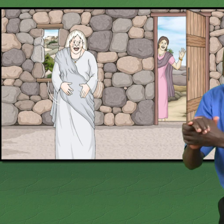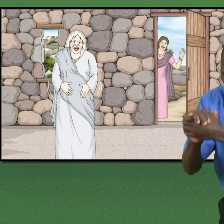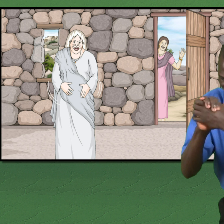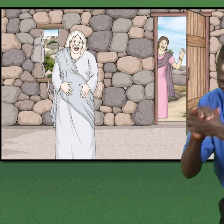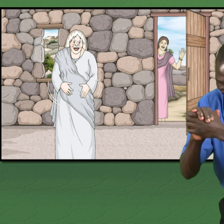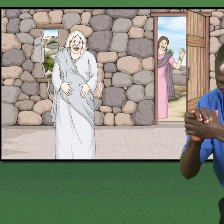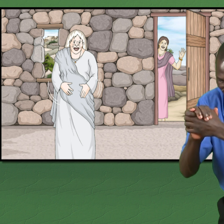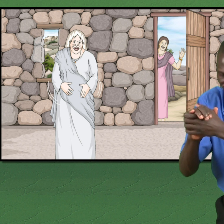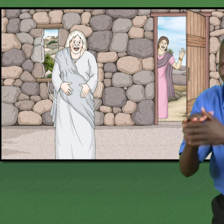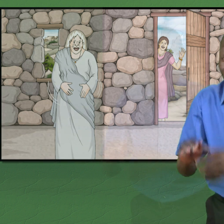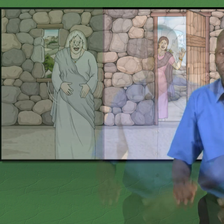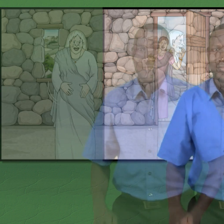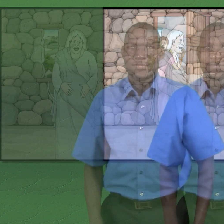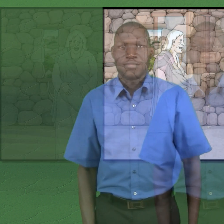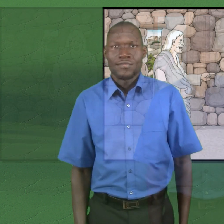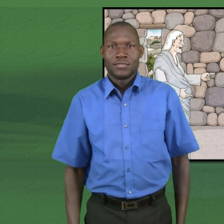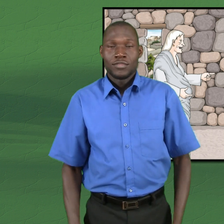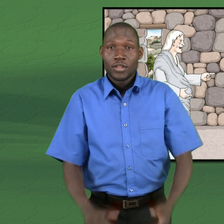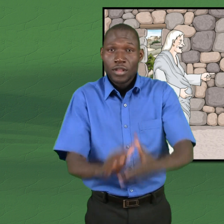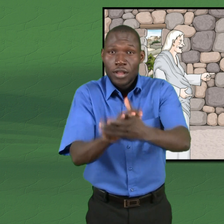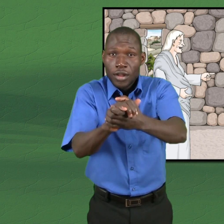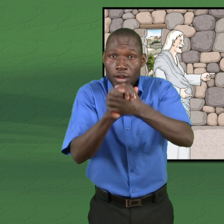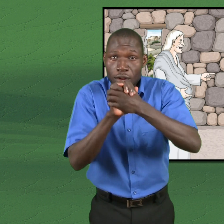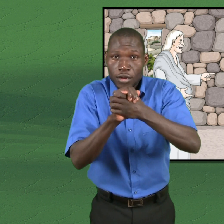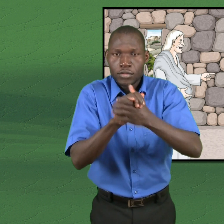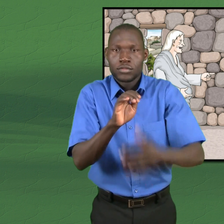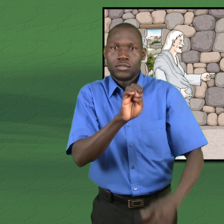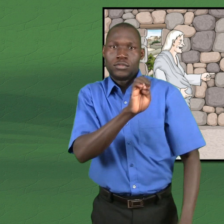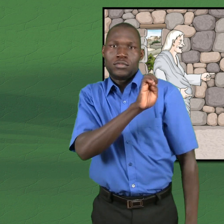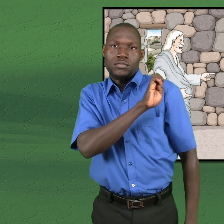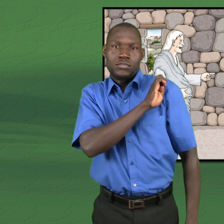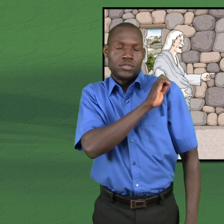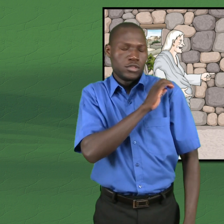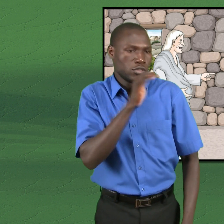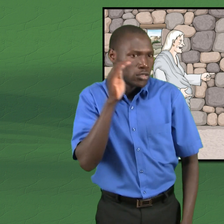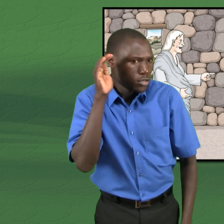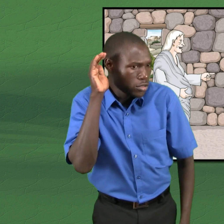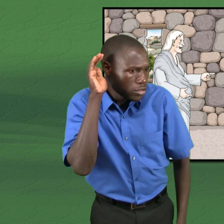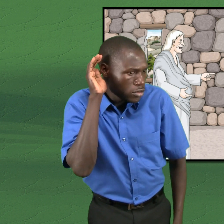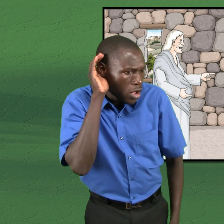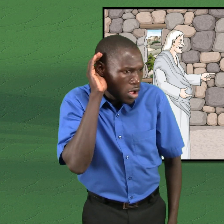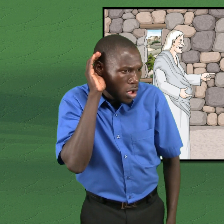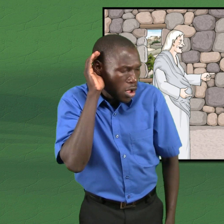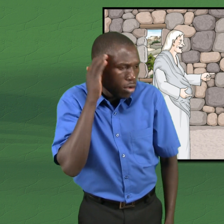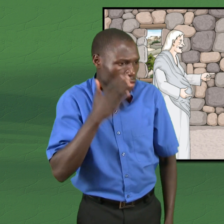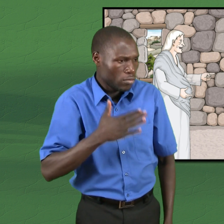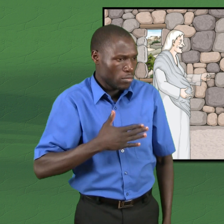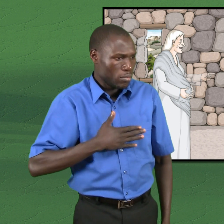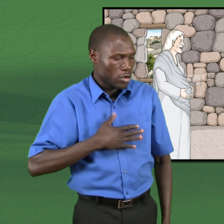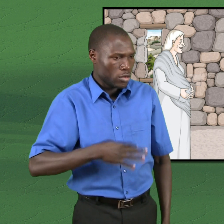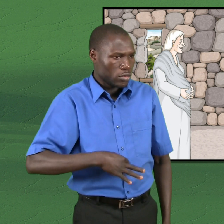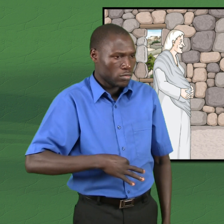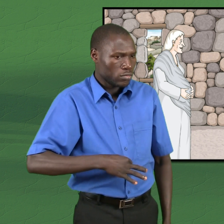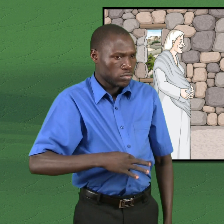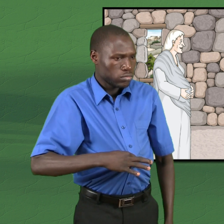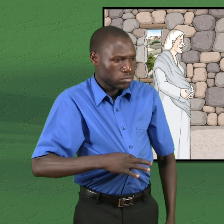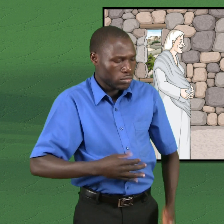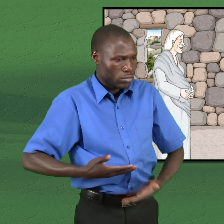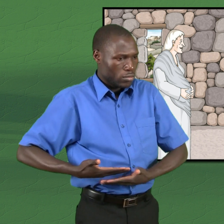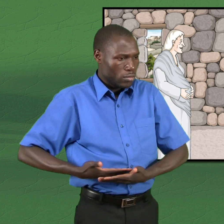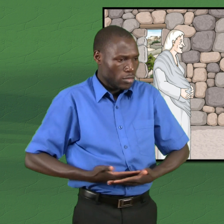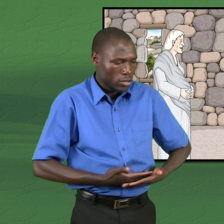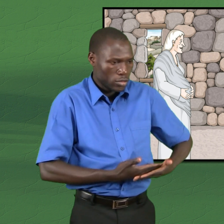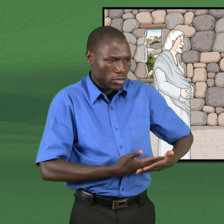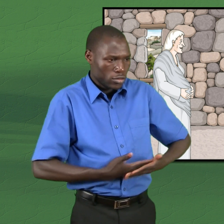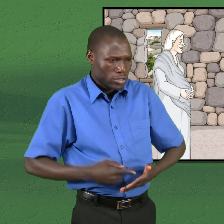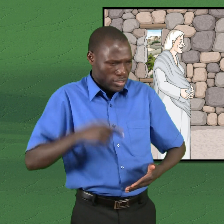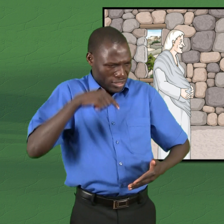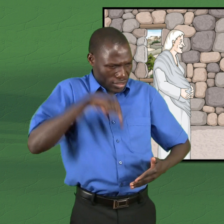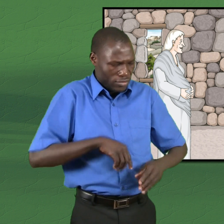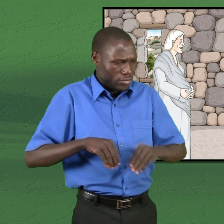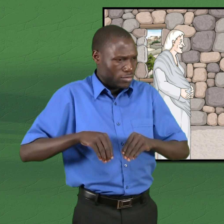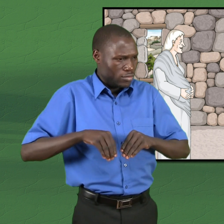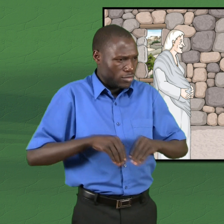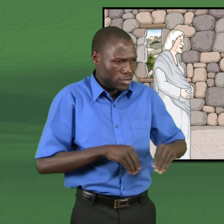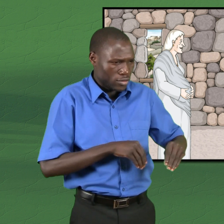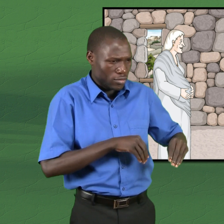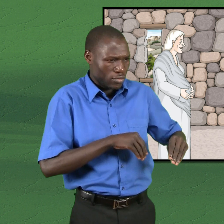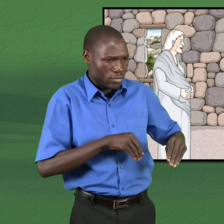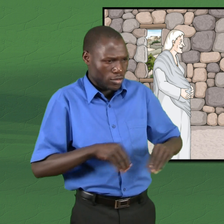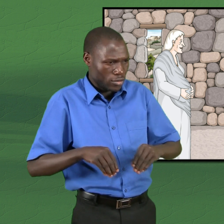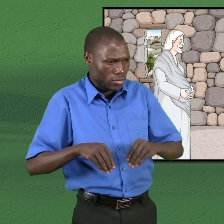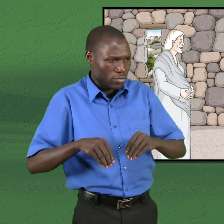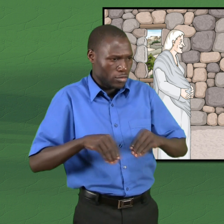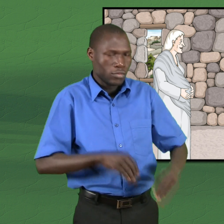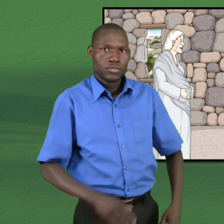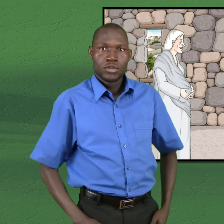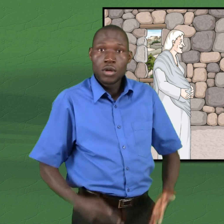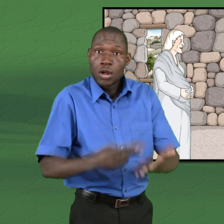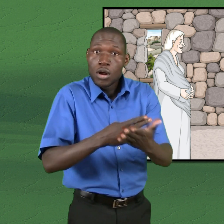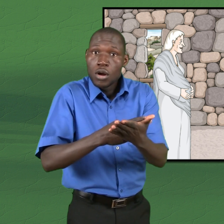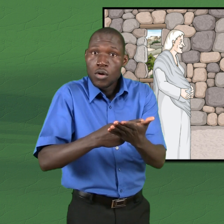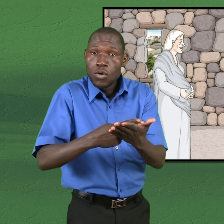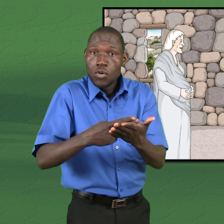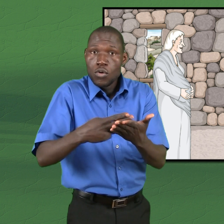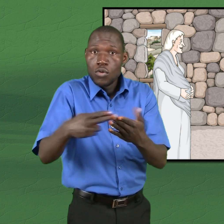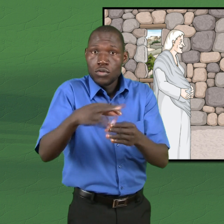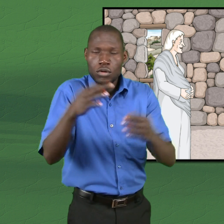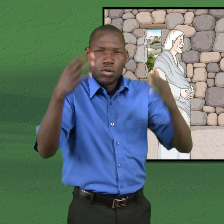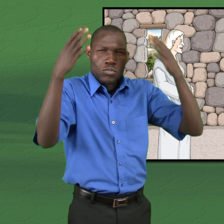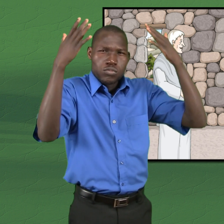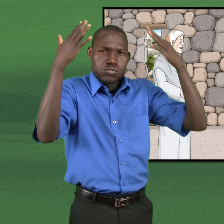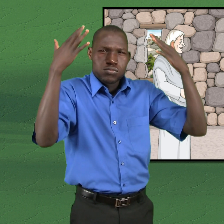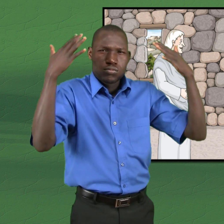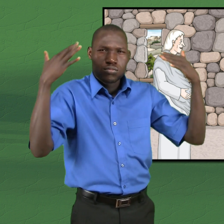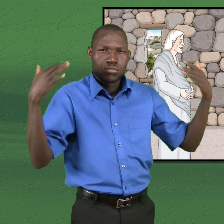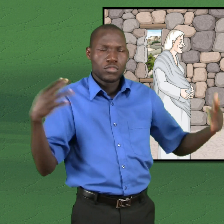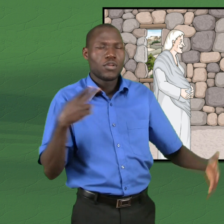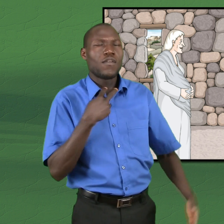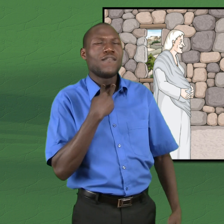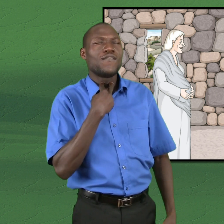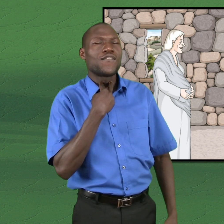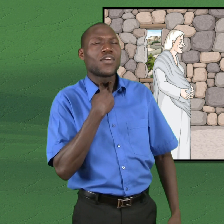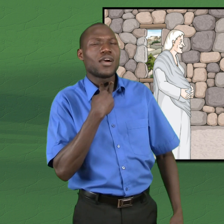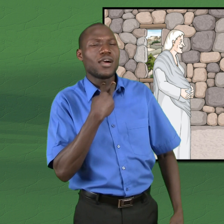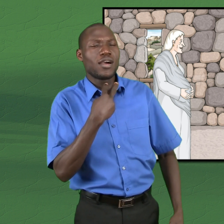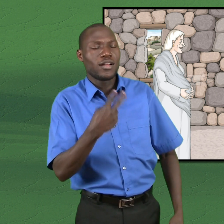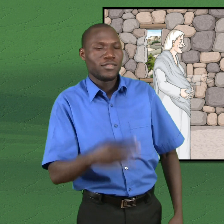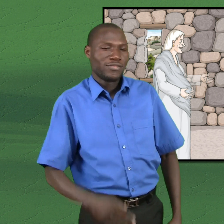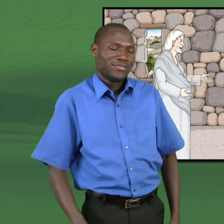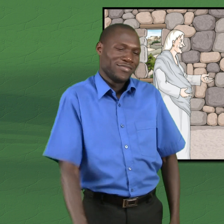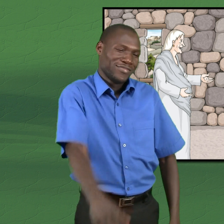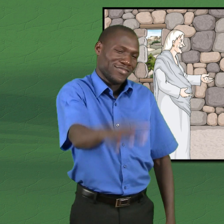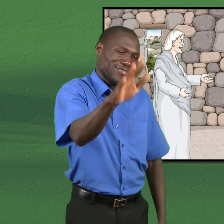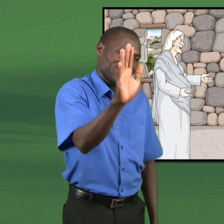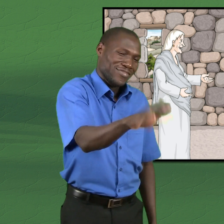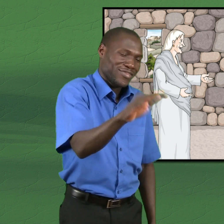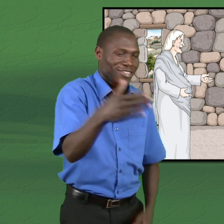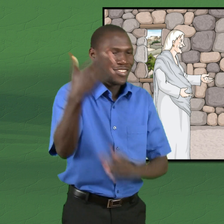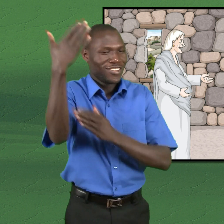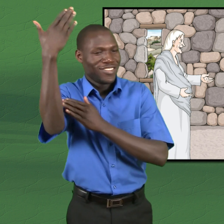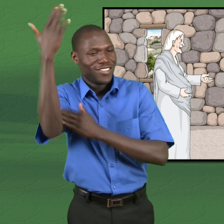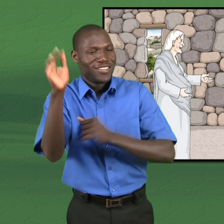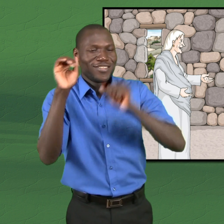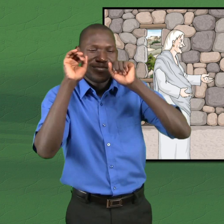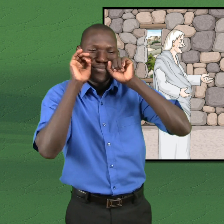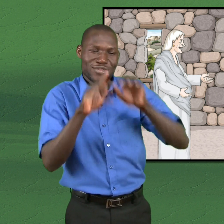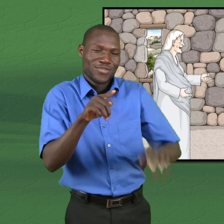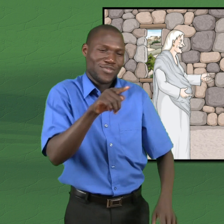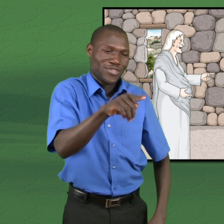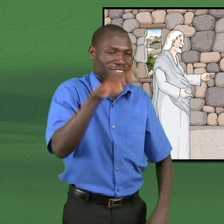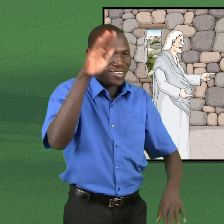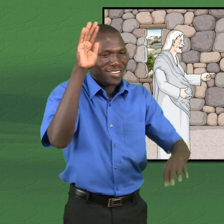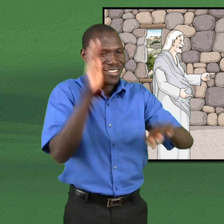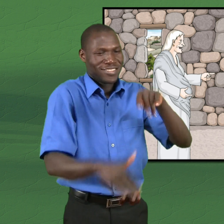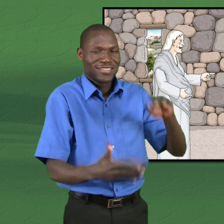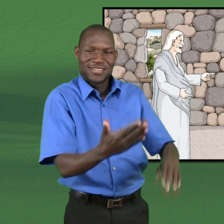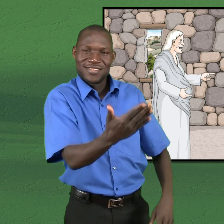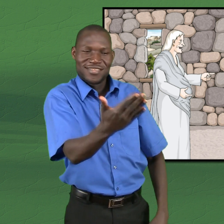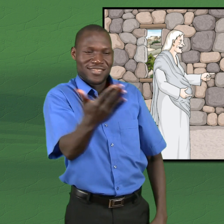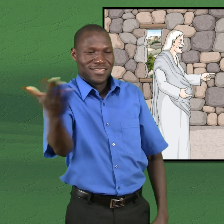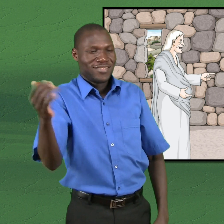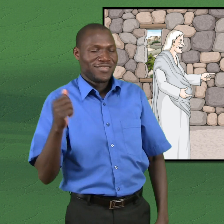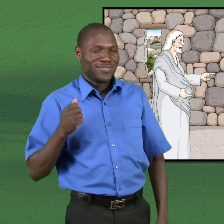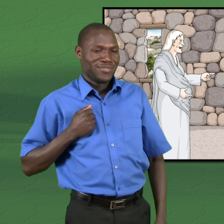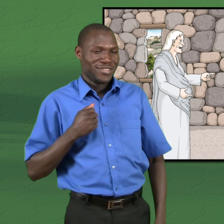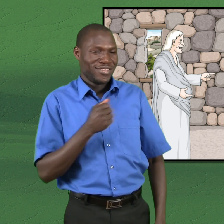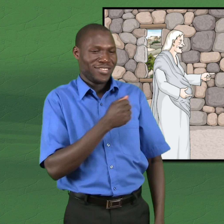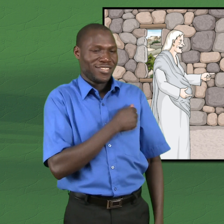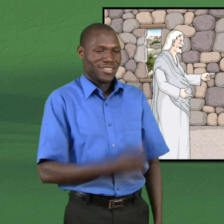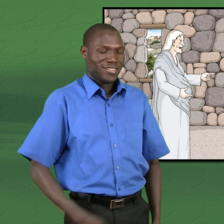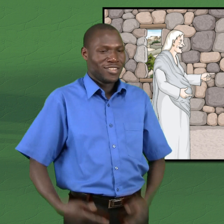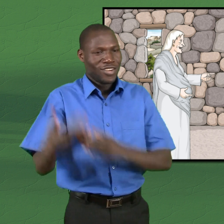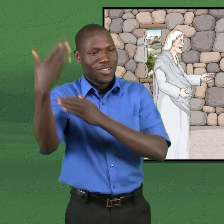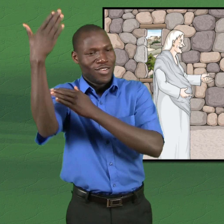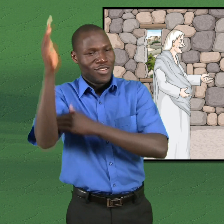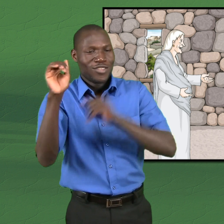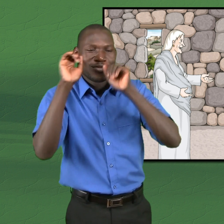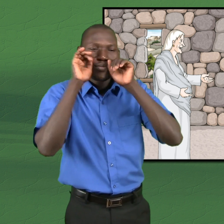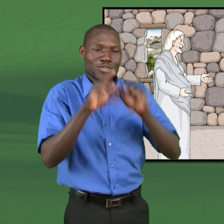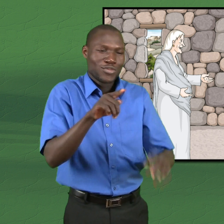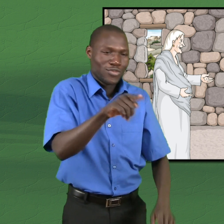When Elizabeth heard Mary’s greeting, the baby leaped in her womb, and Elizabeth was filled with the Holy Spirit. In a loud voice she exclaimed, “Blessed are you among women, and blessed is the fruit of your womb! And why am I so honored, that the mother of my Lord should come to me?